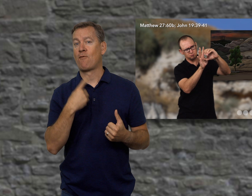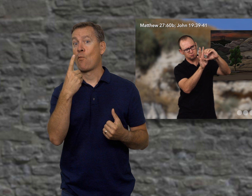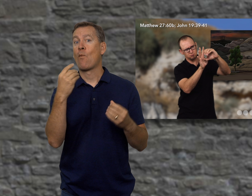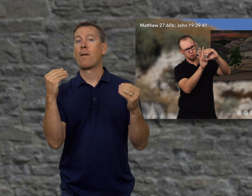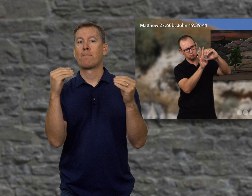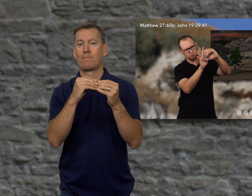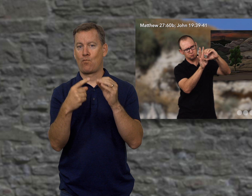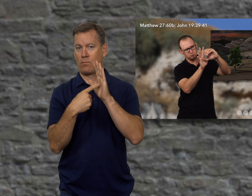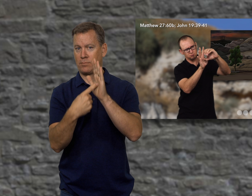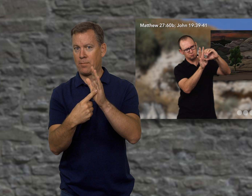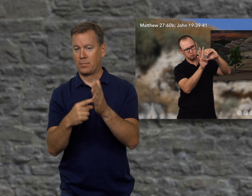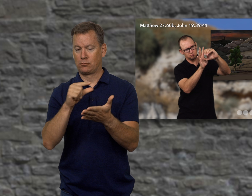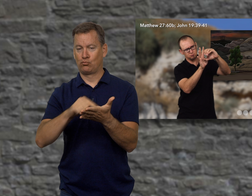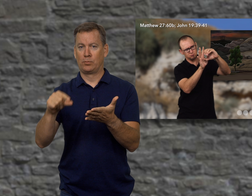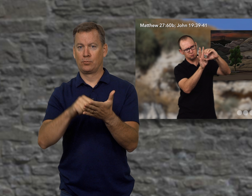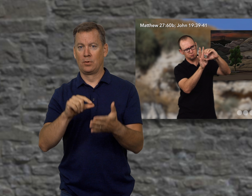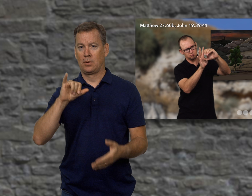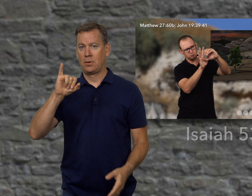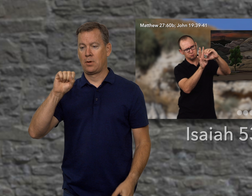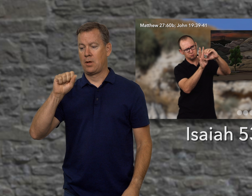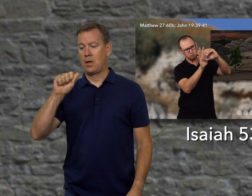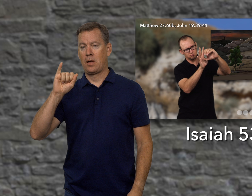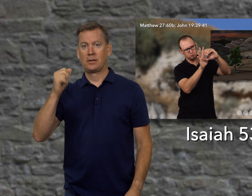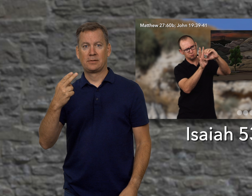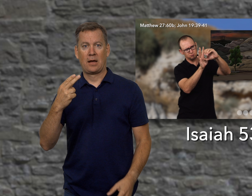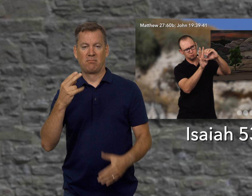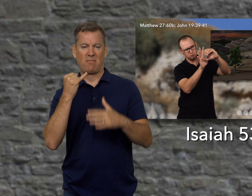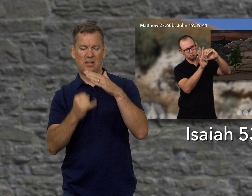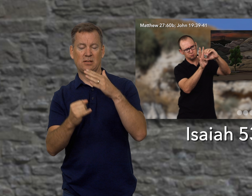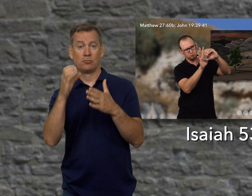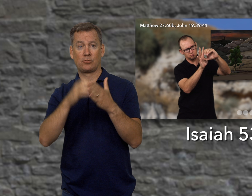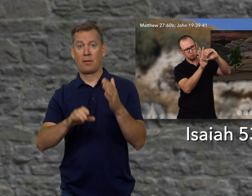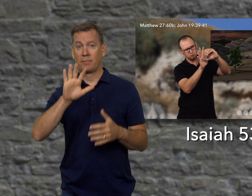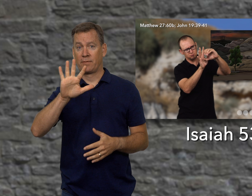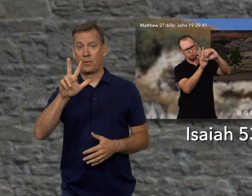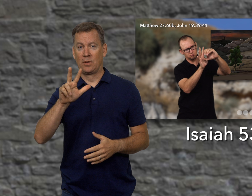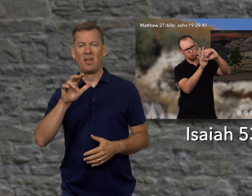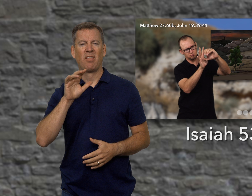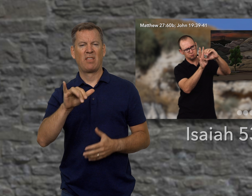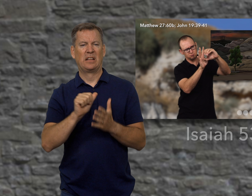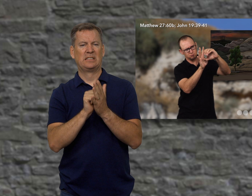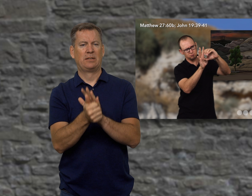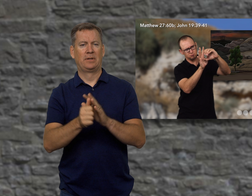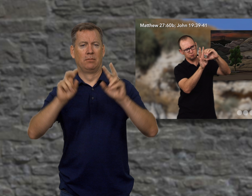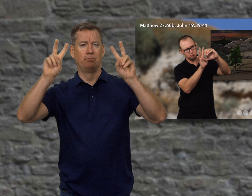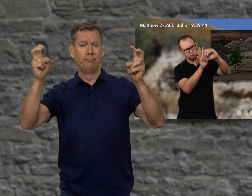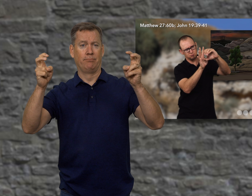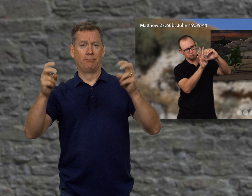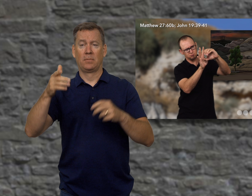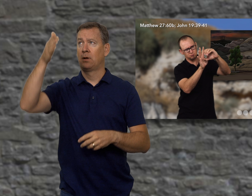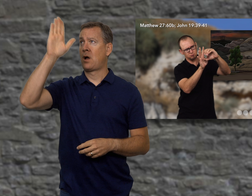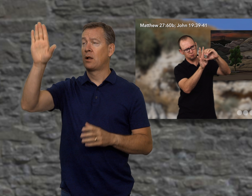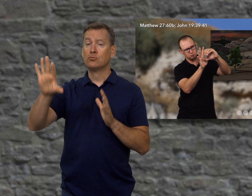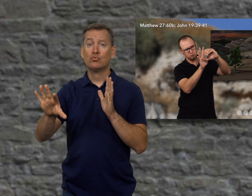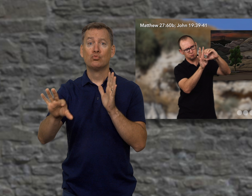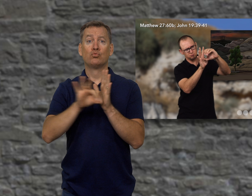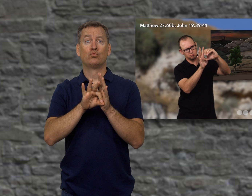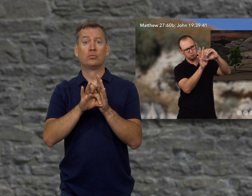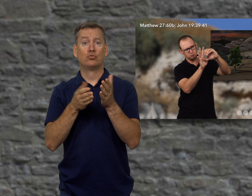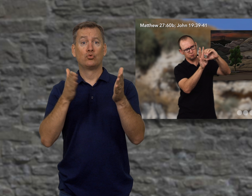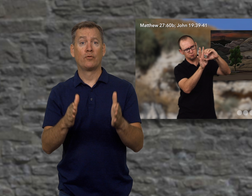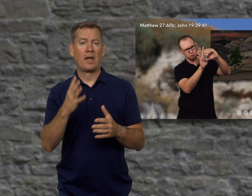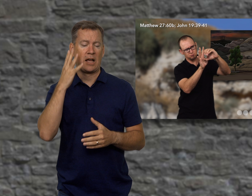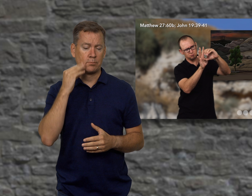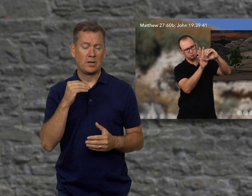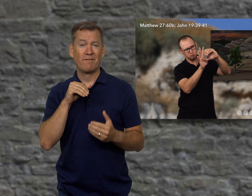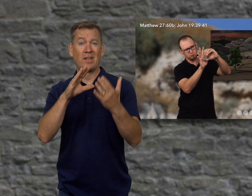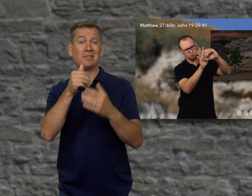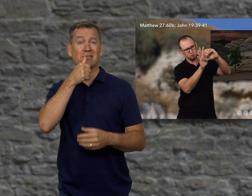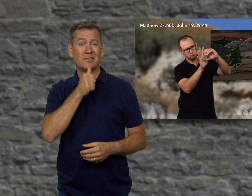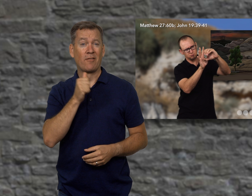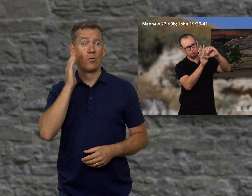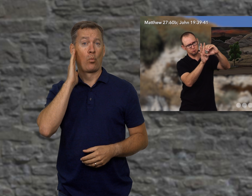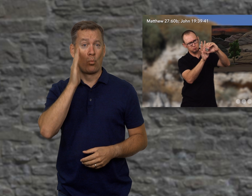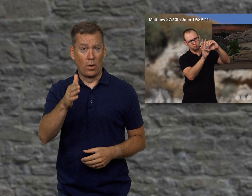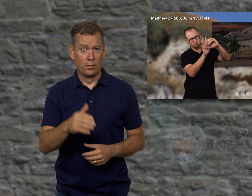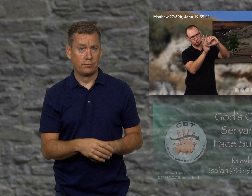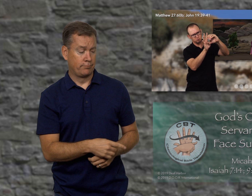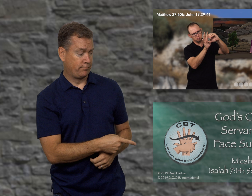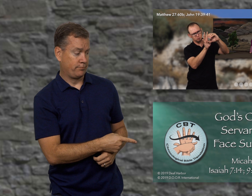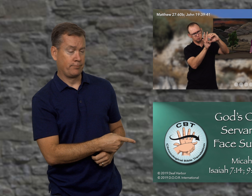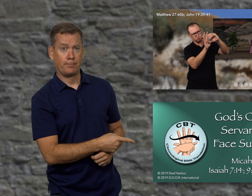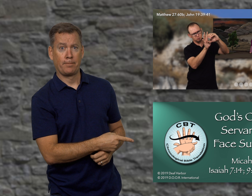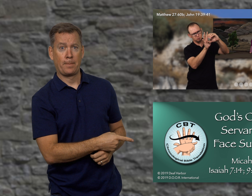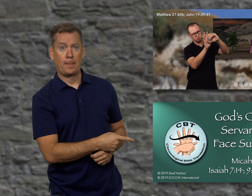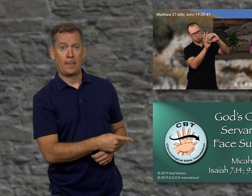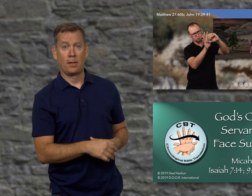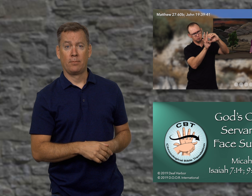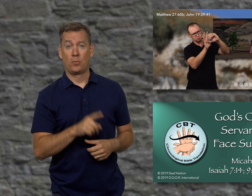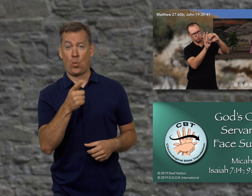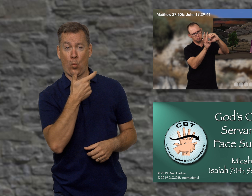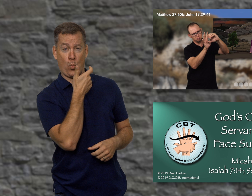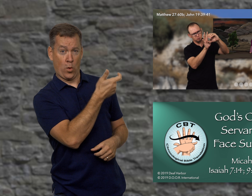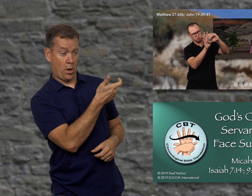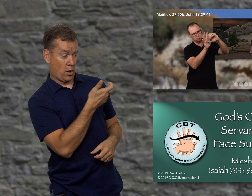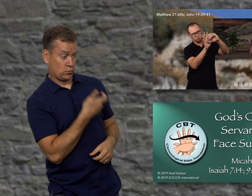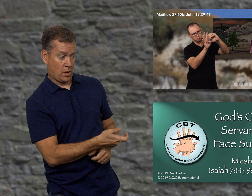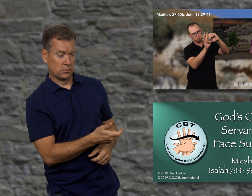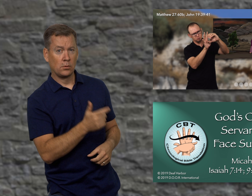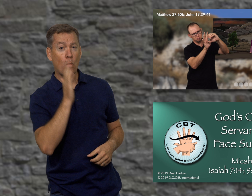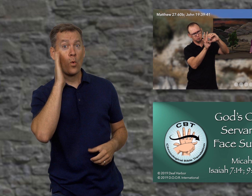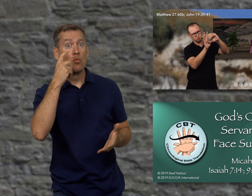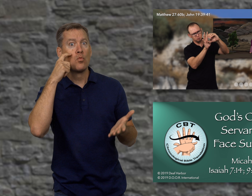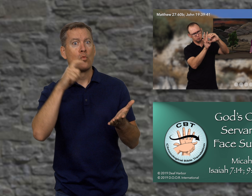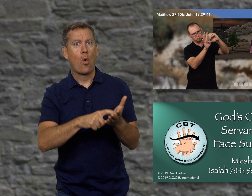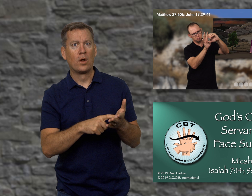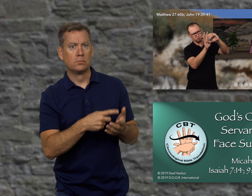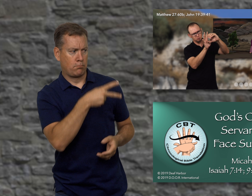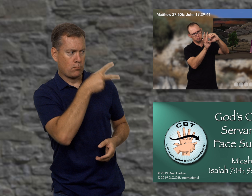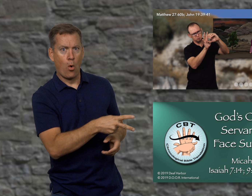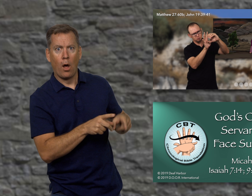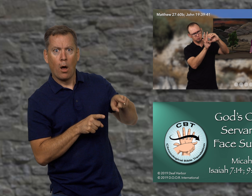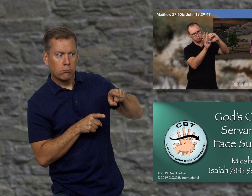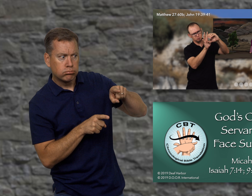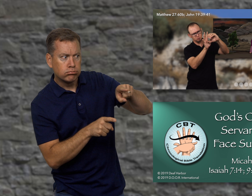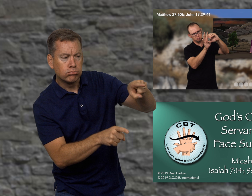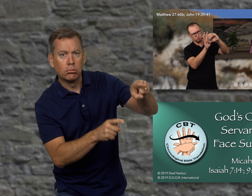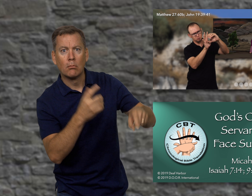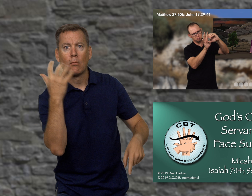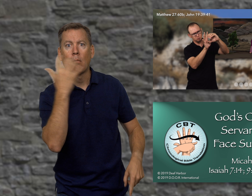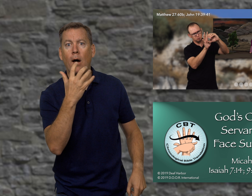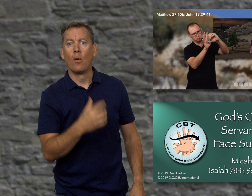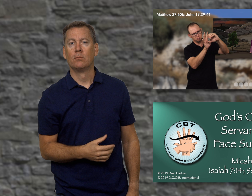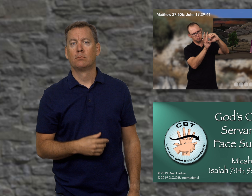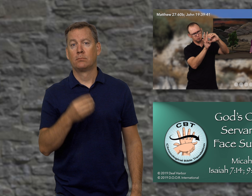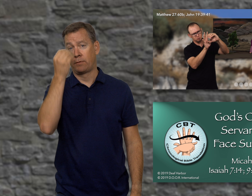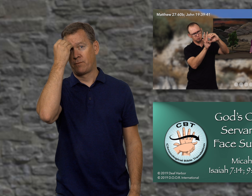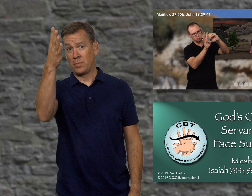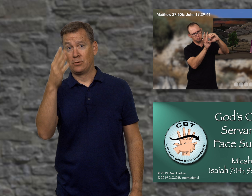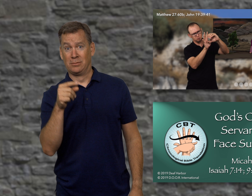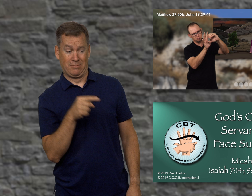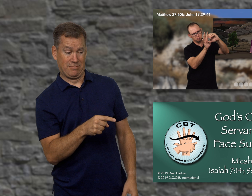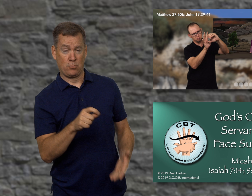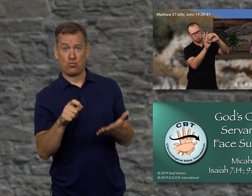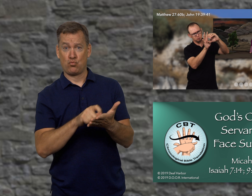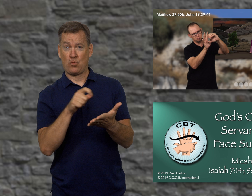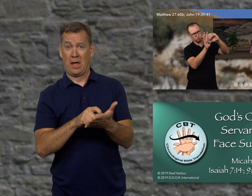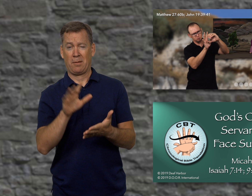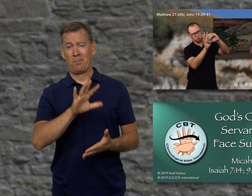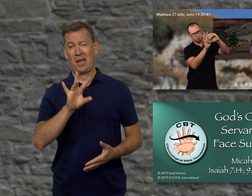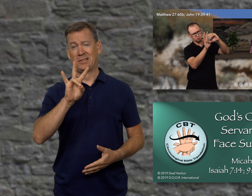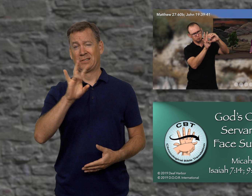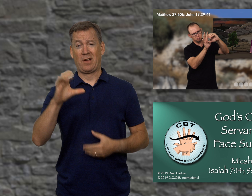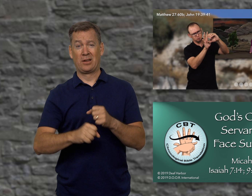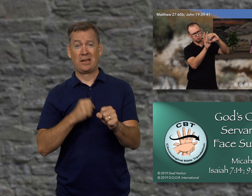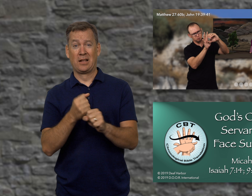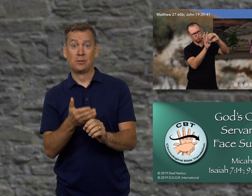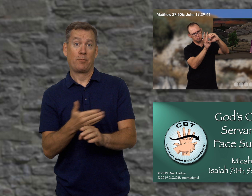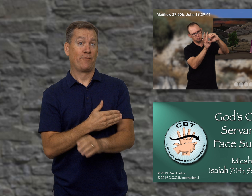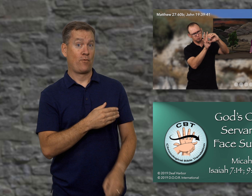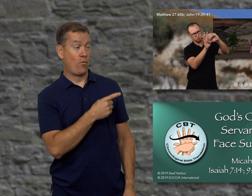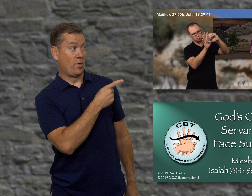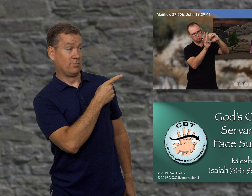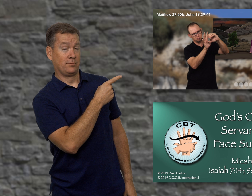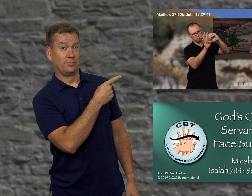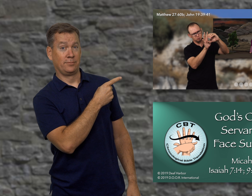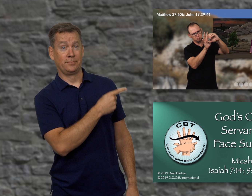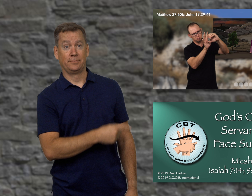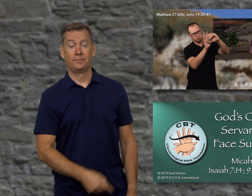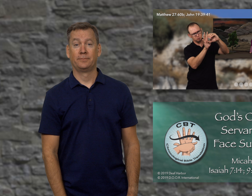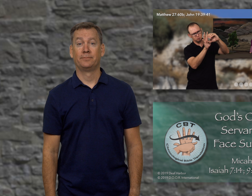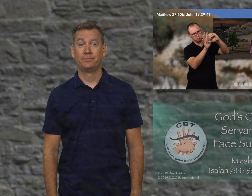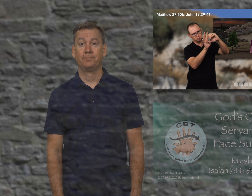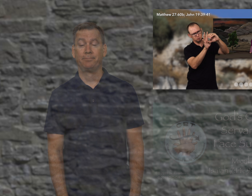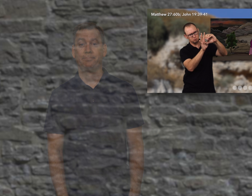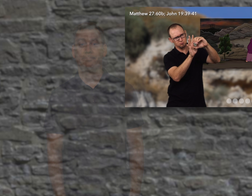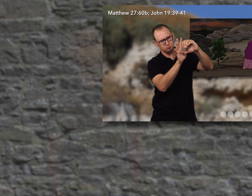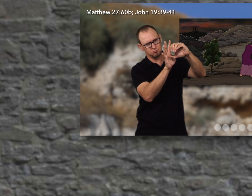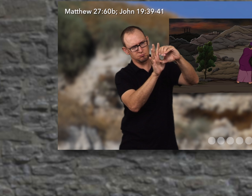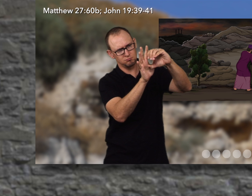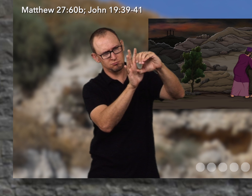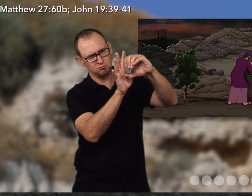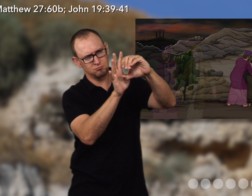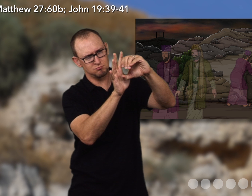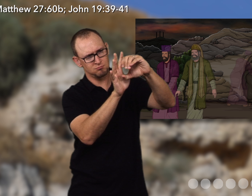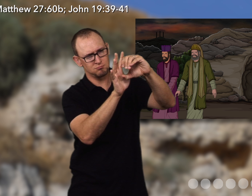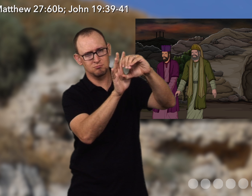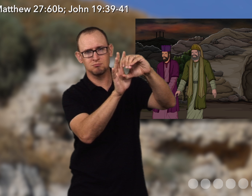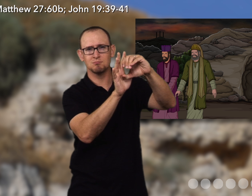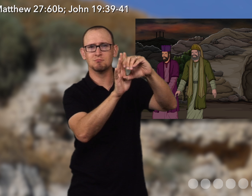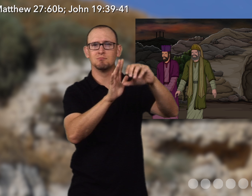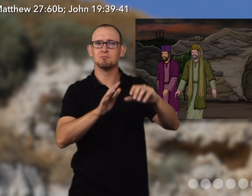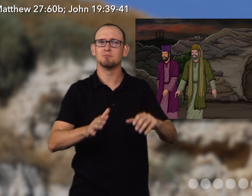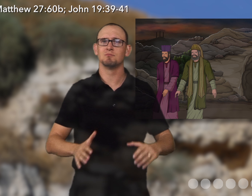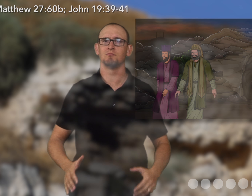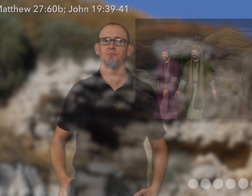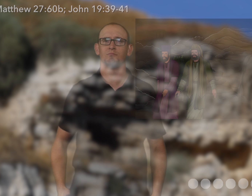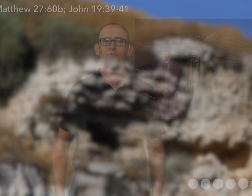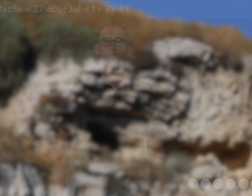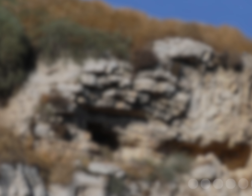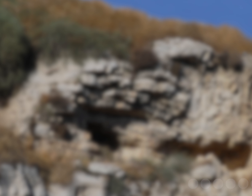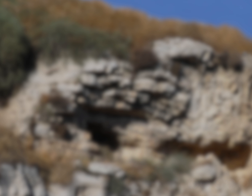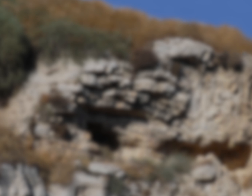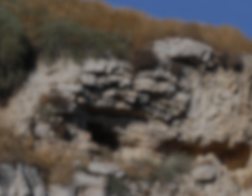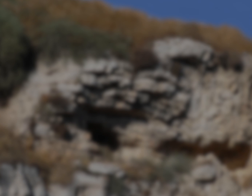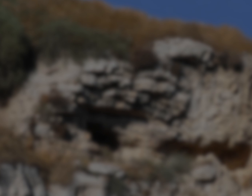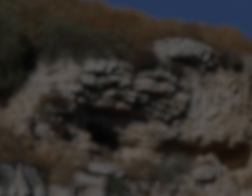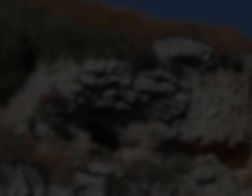Now there was a garden in the place where Jesus was crucified, and in the garden a new tomb in which no one had yet been laid.